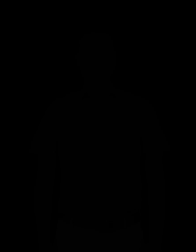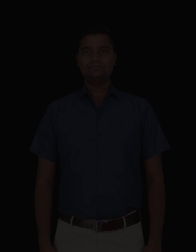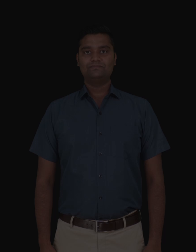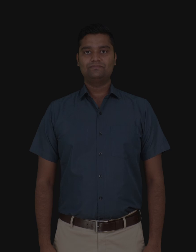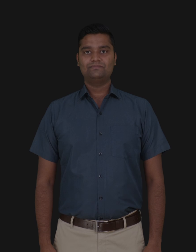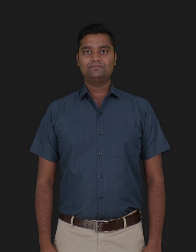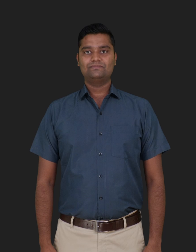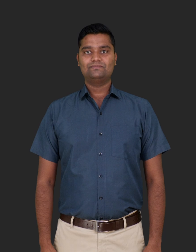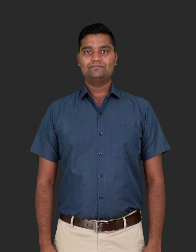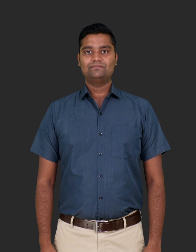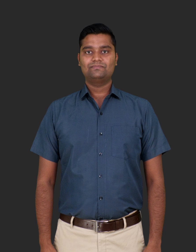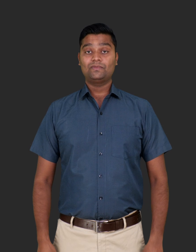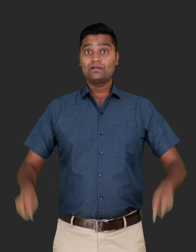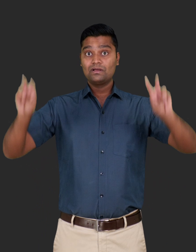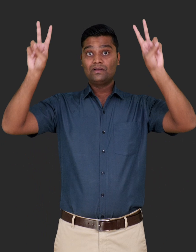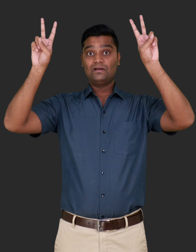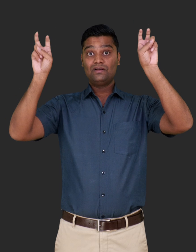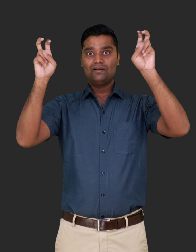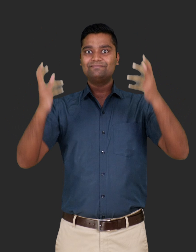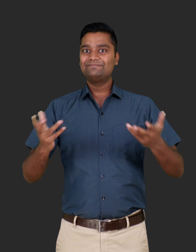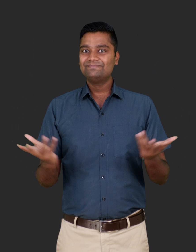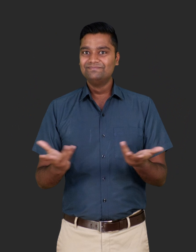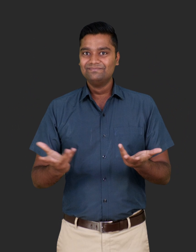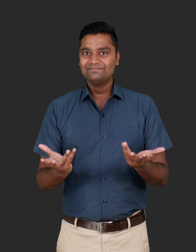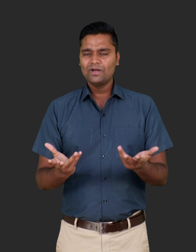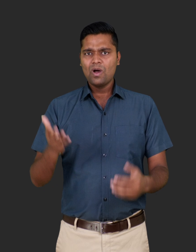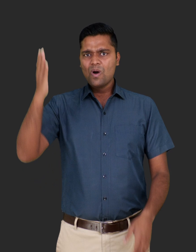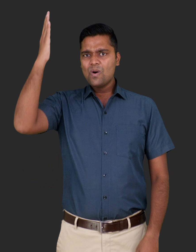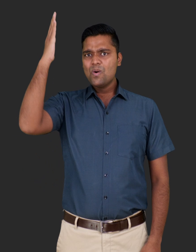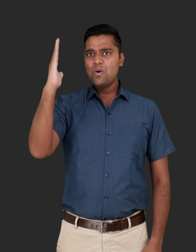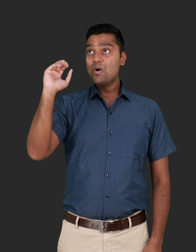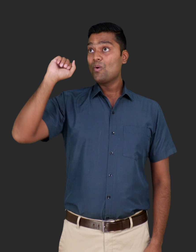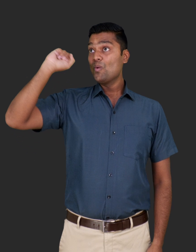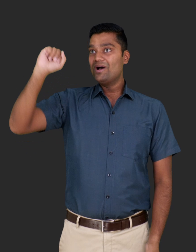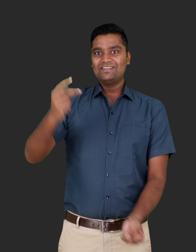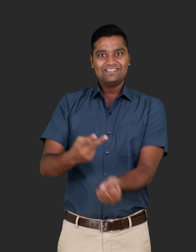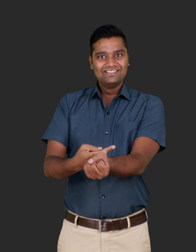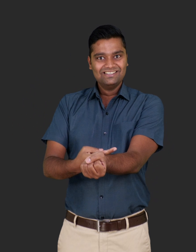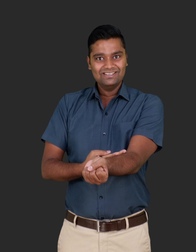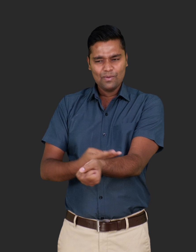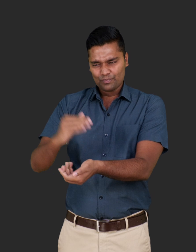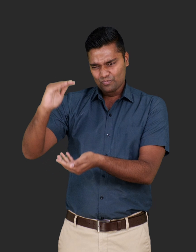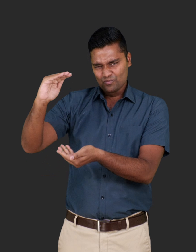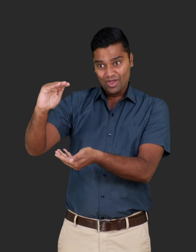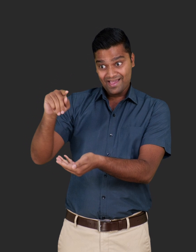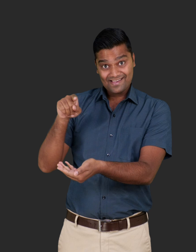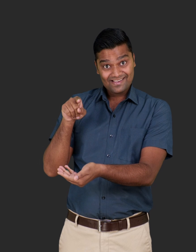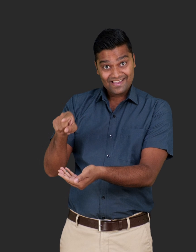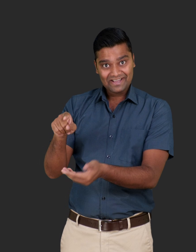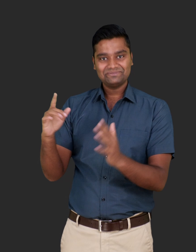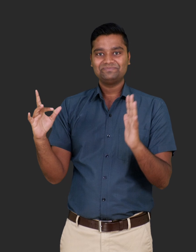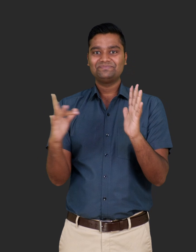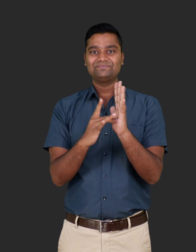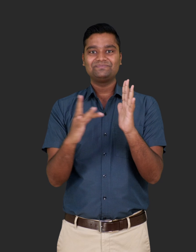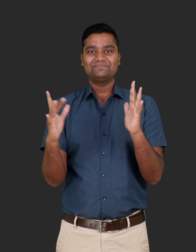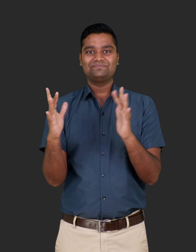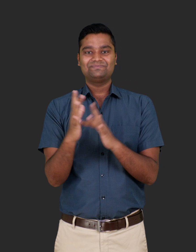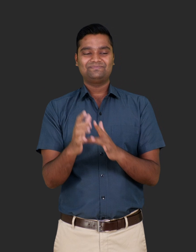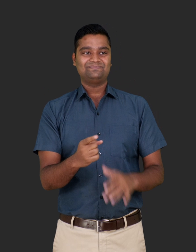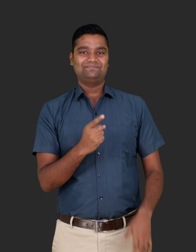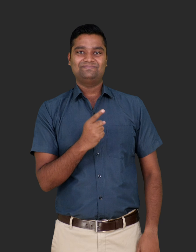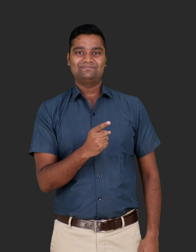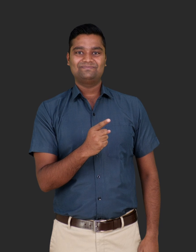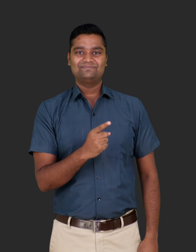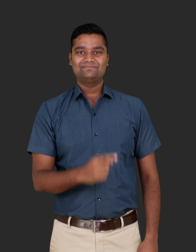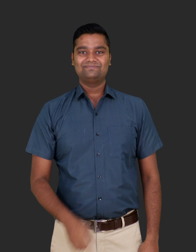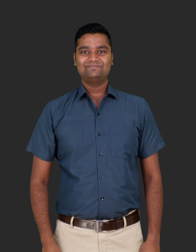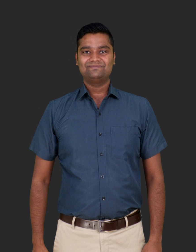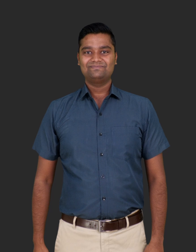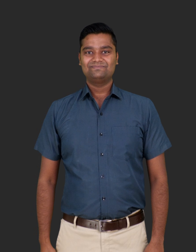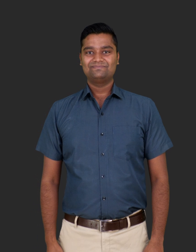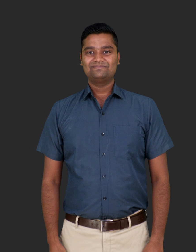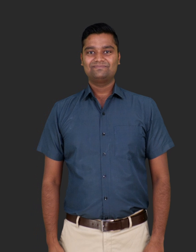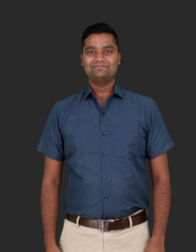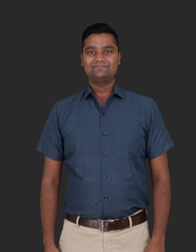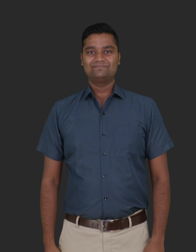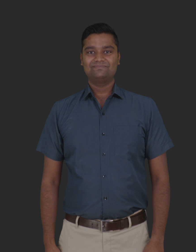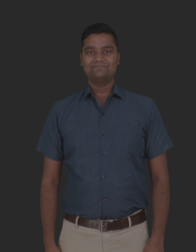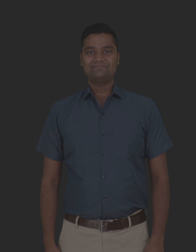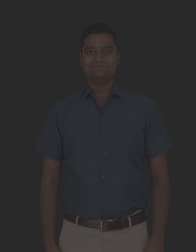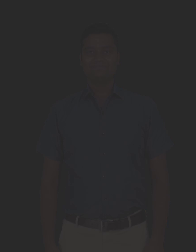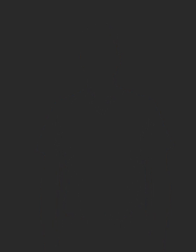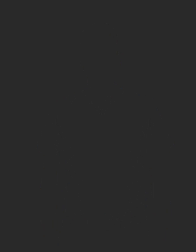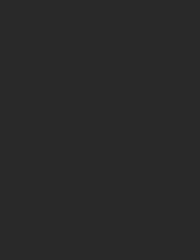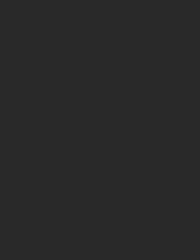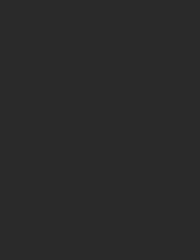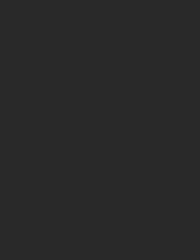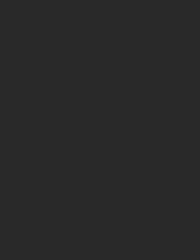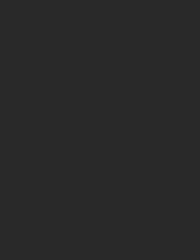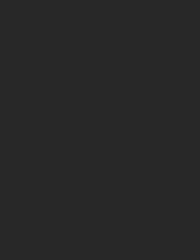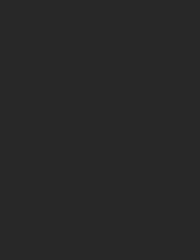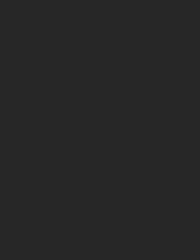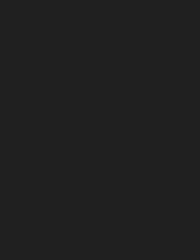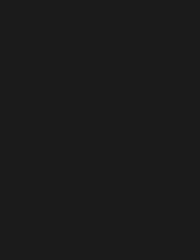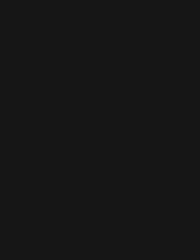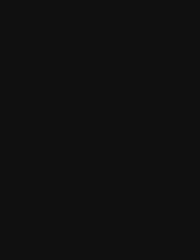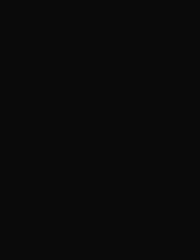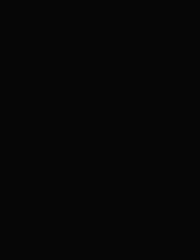Jesus is the lamb of God